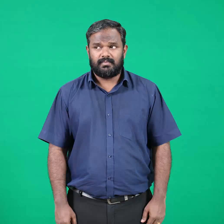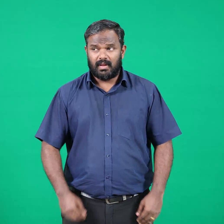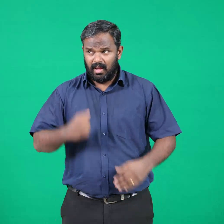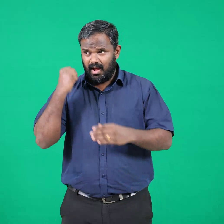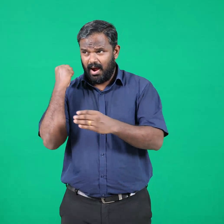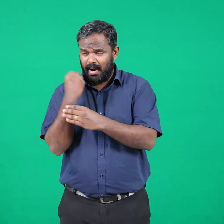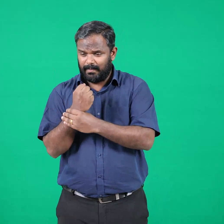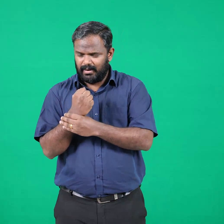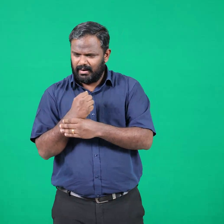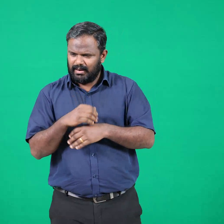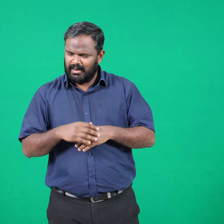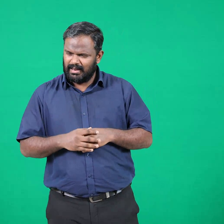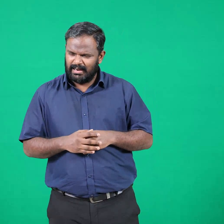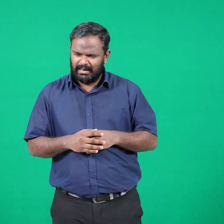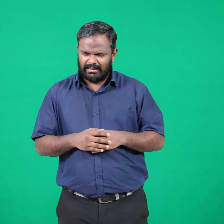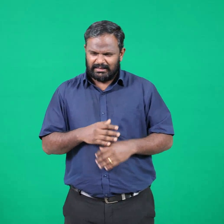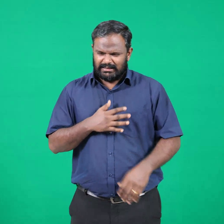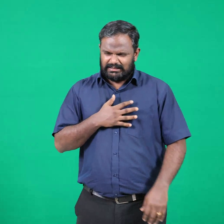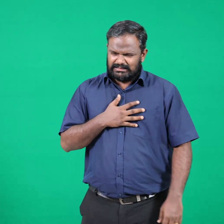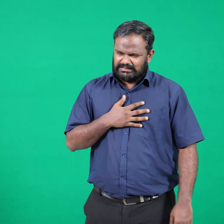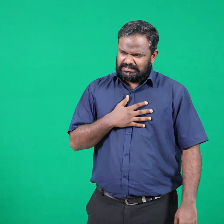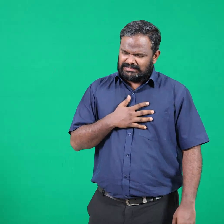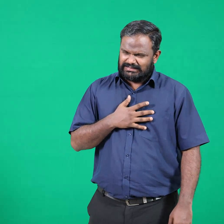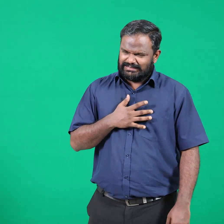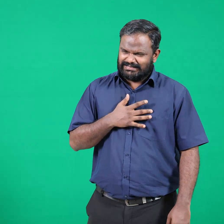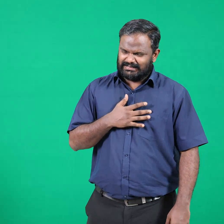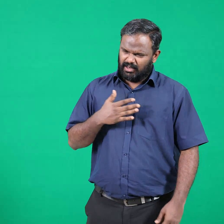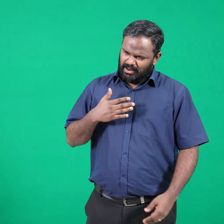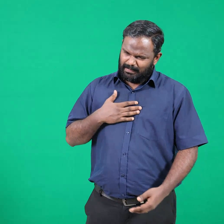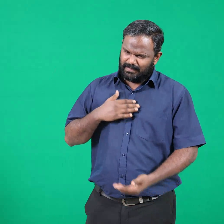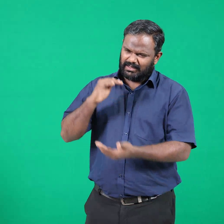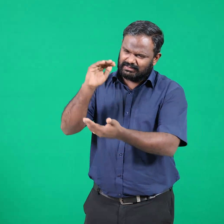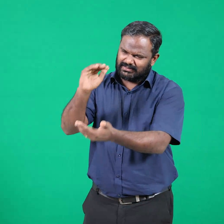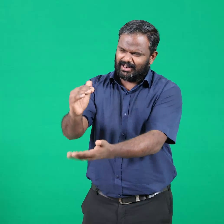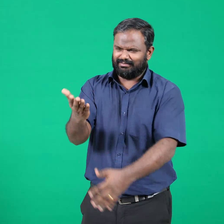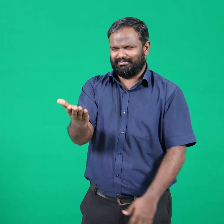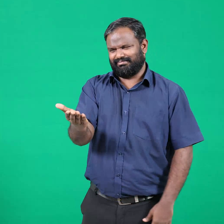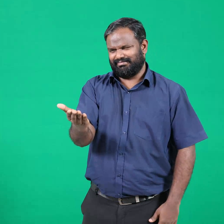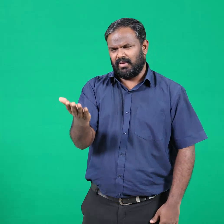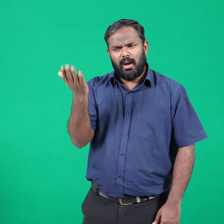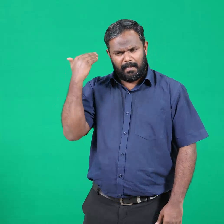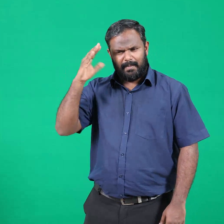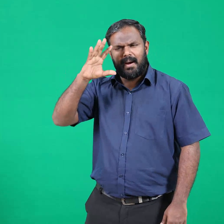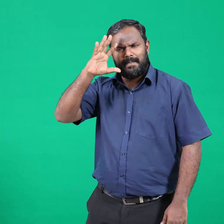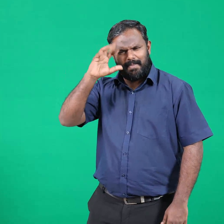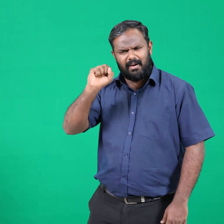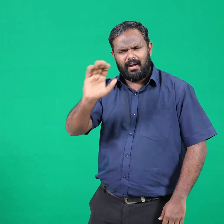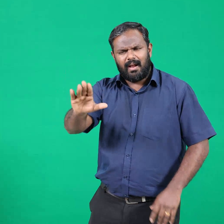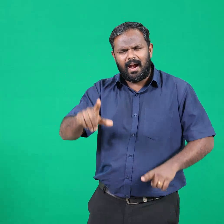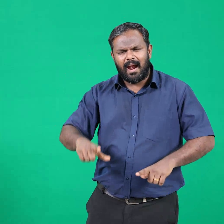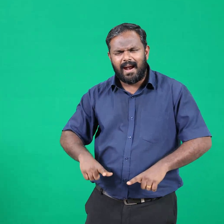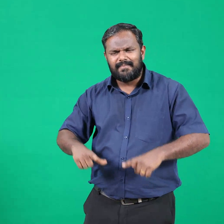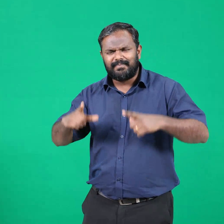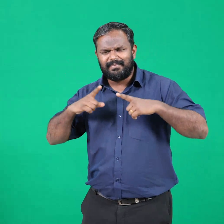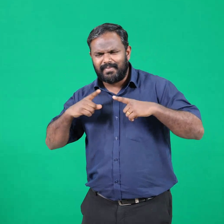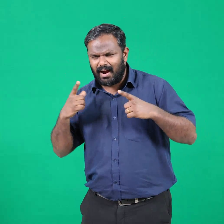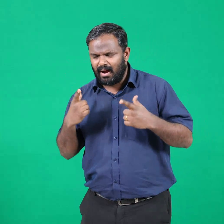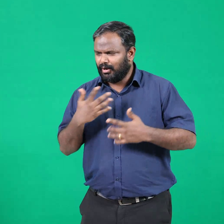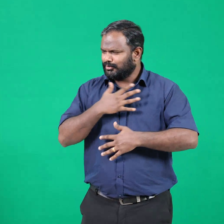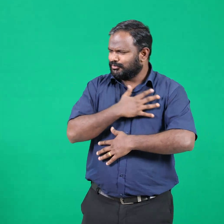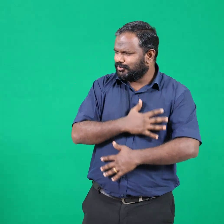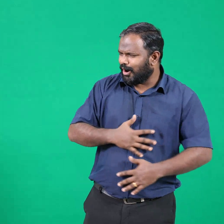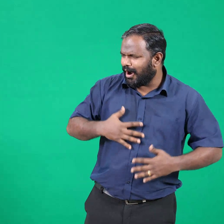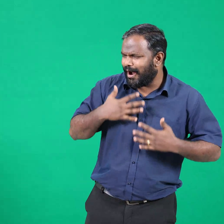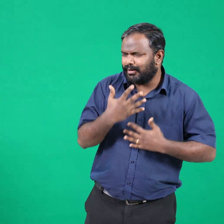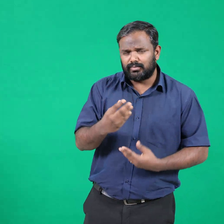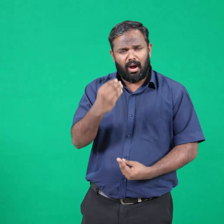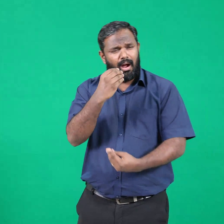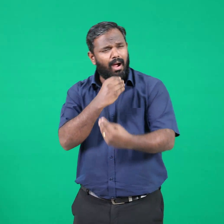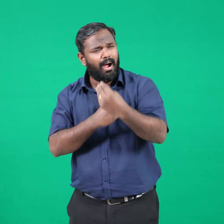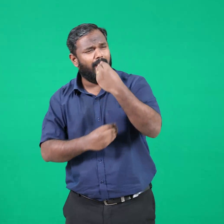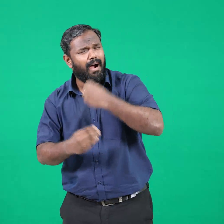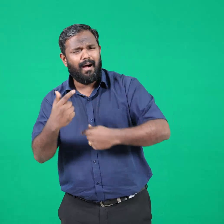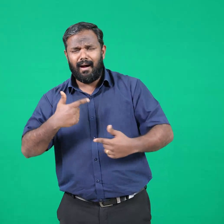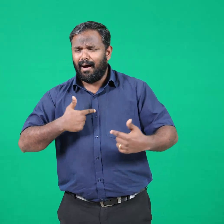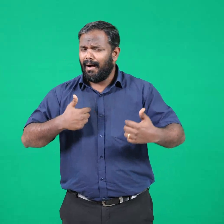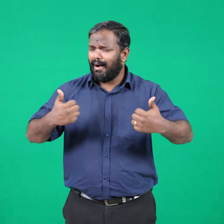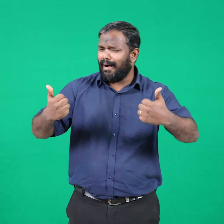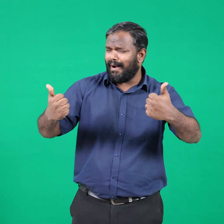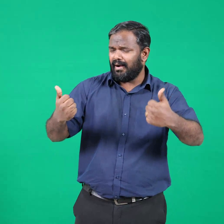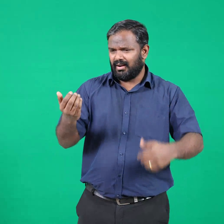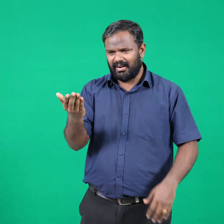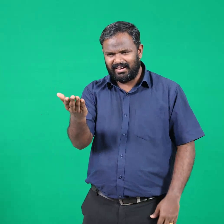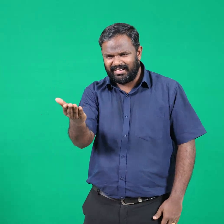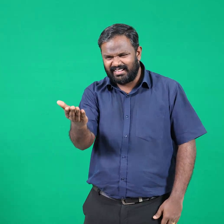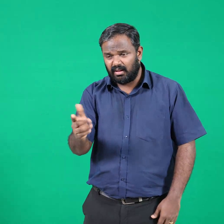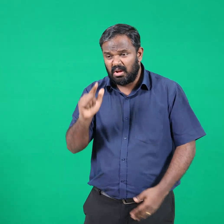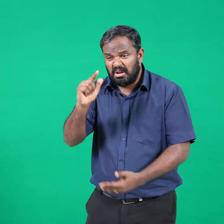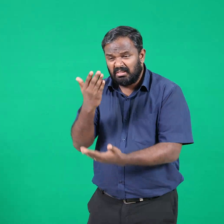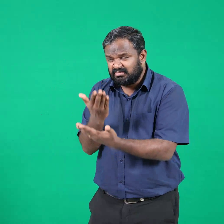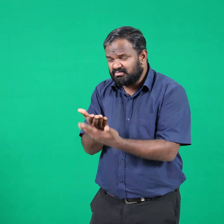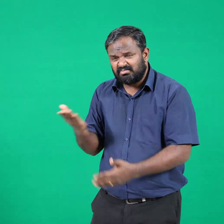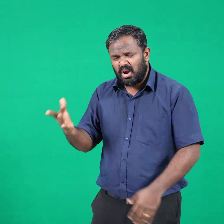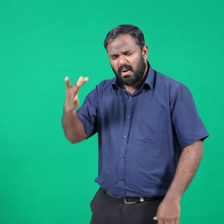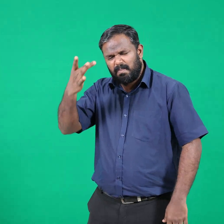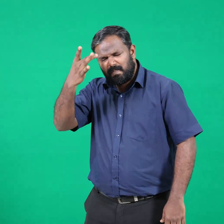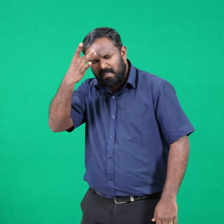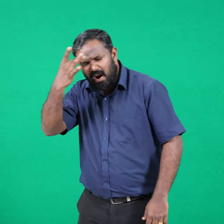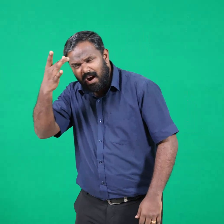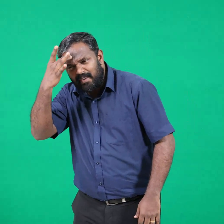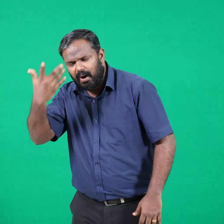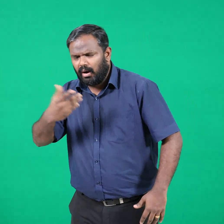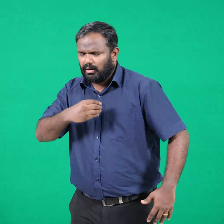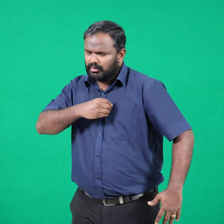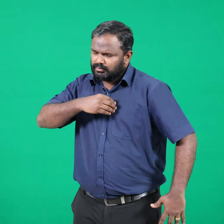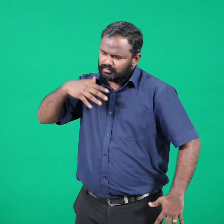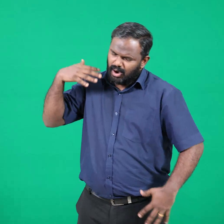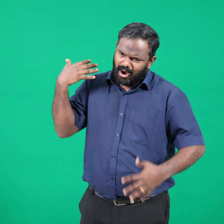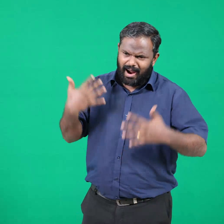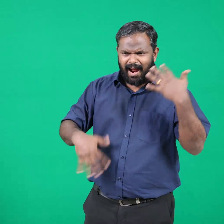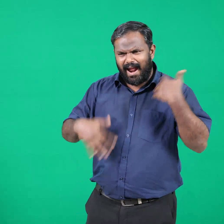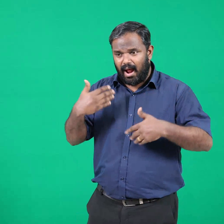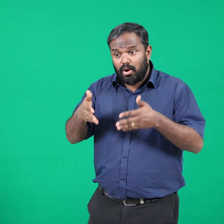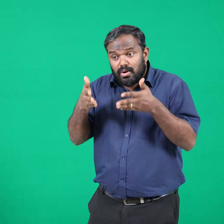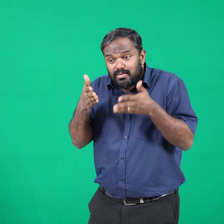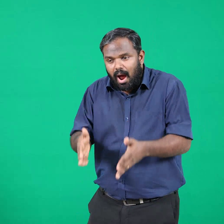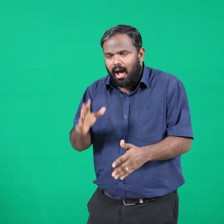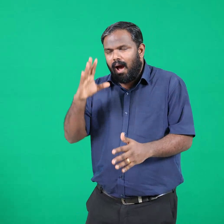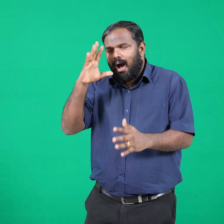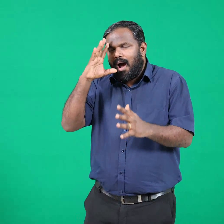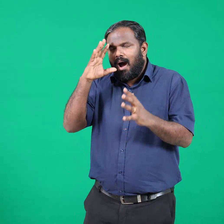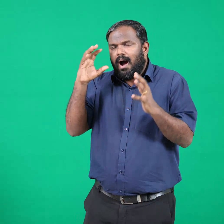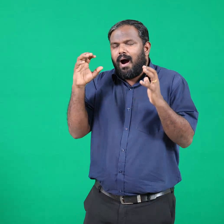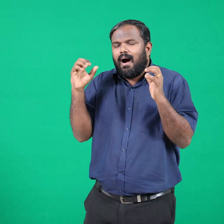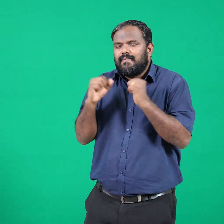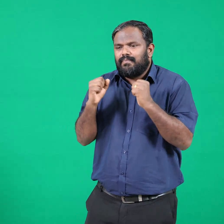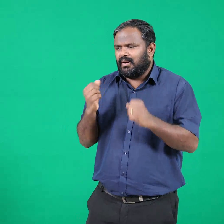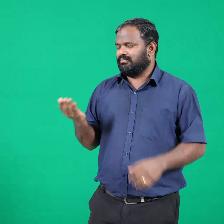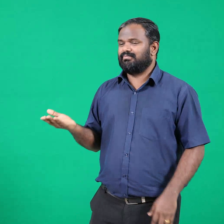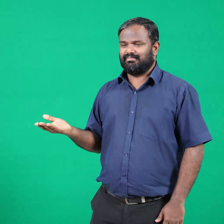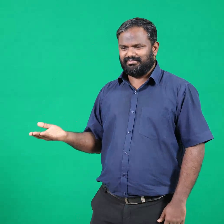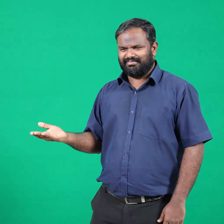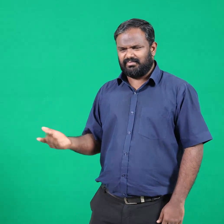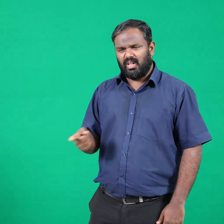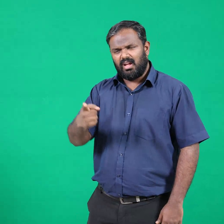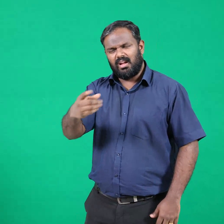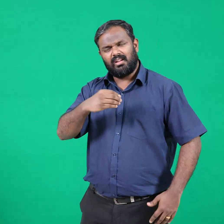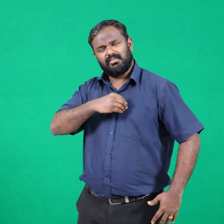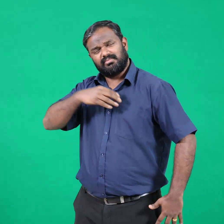But Abraham answered, ' Child, remember that during your lifetime you received your good things, while Lazarus received bad things.